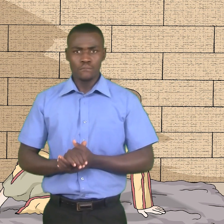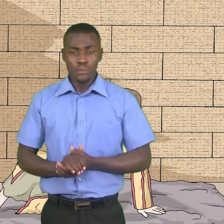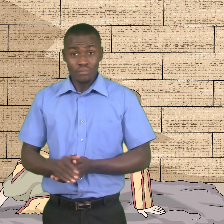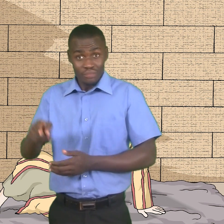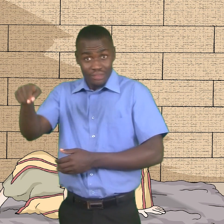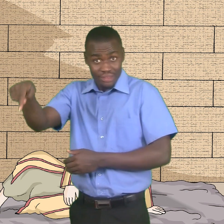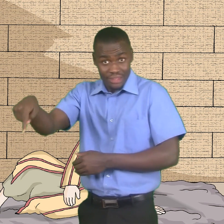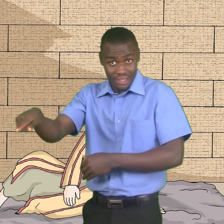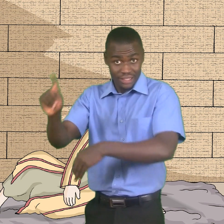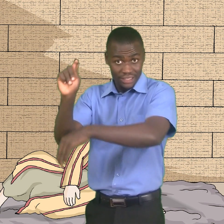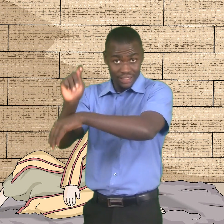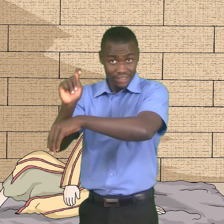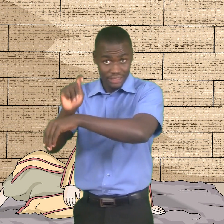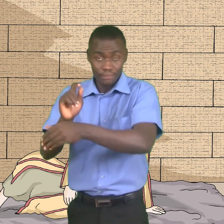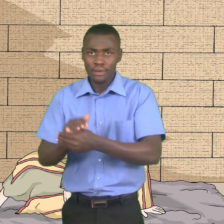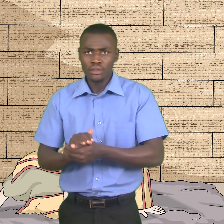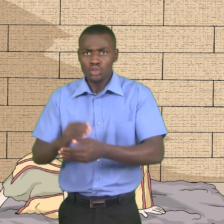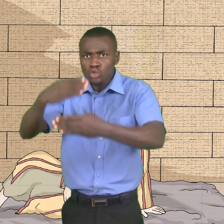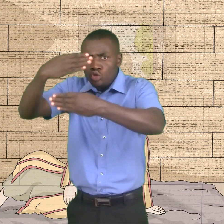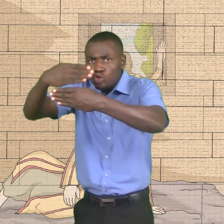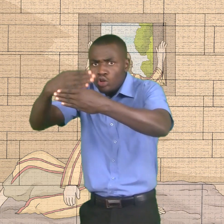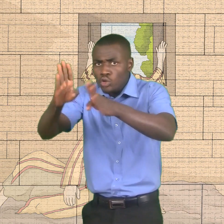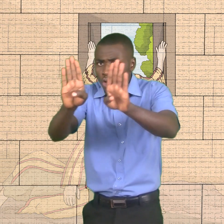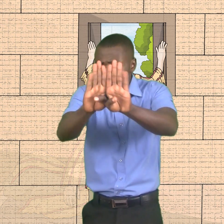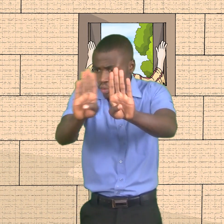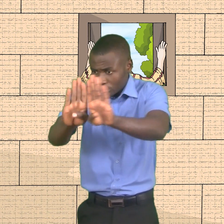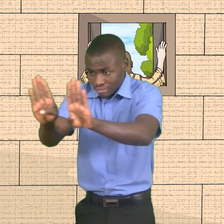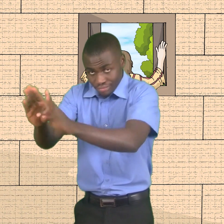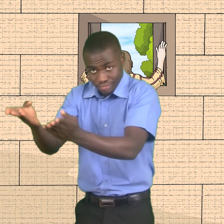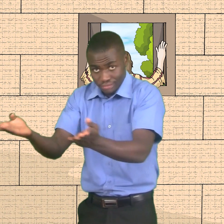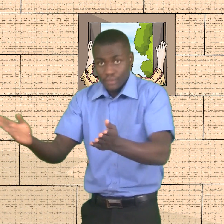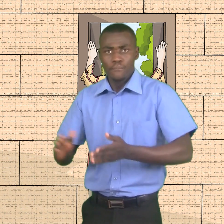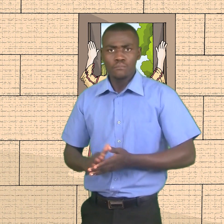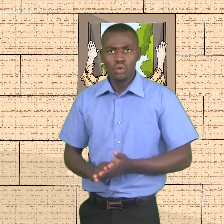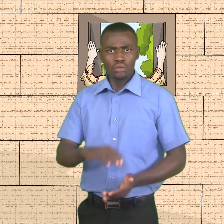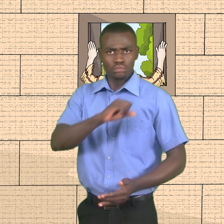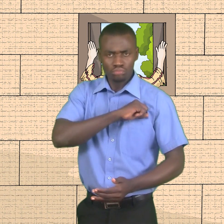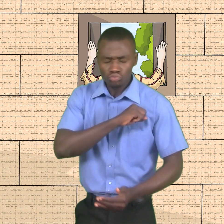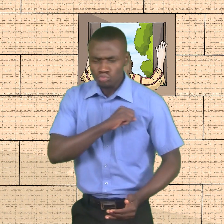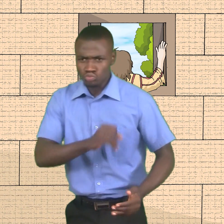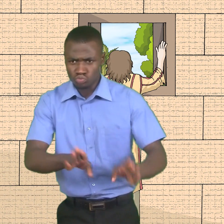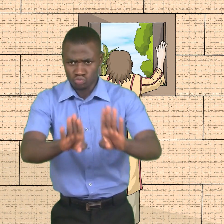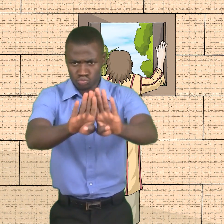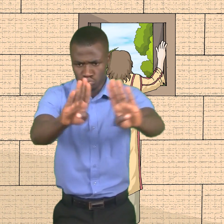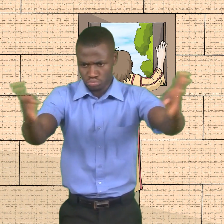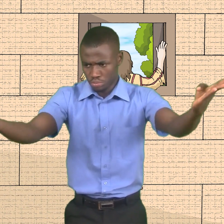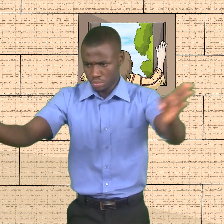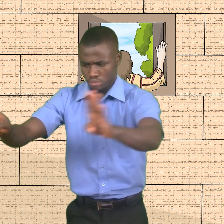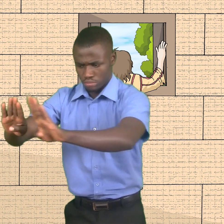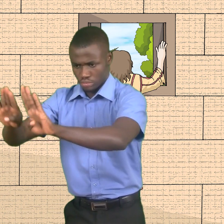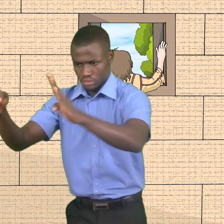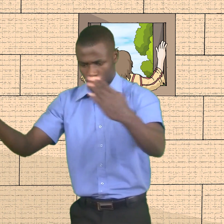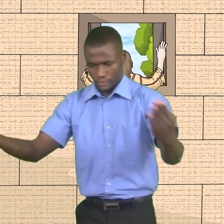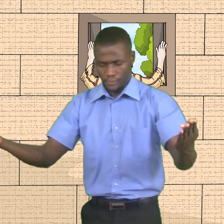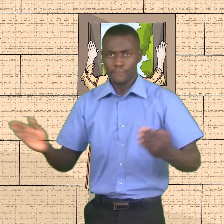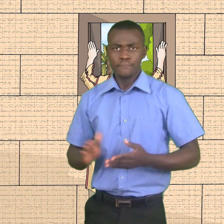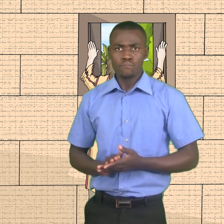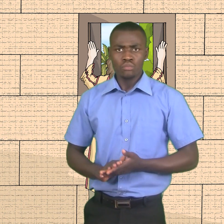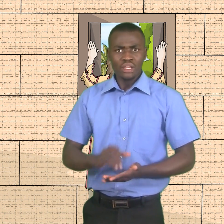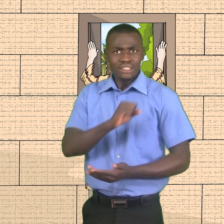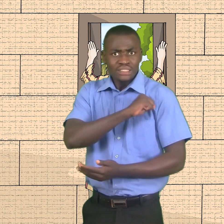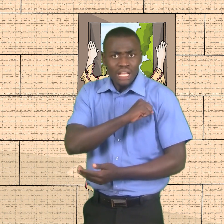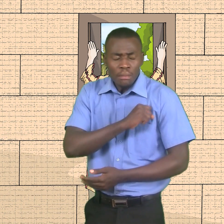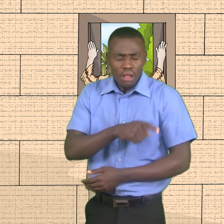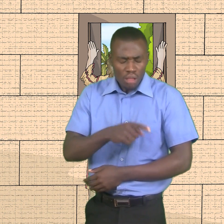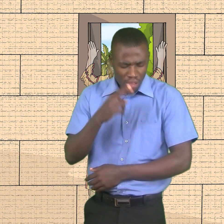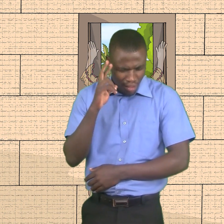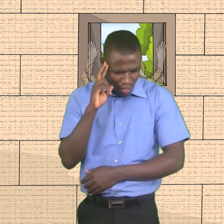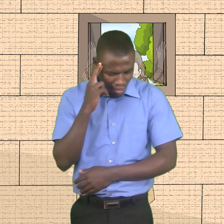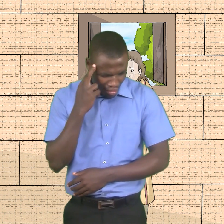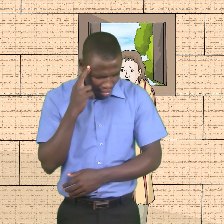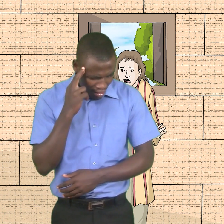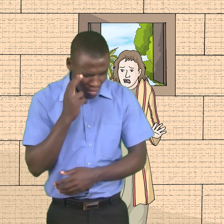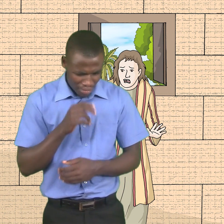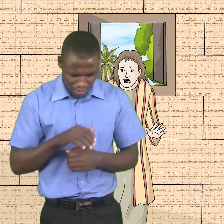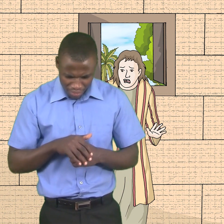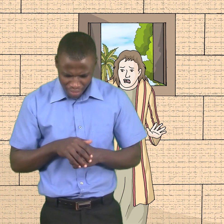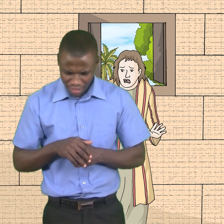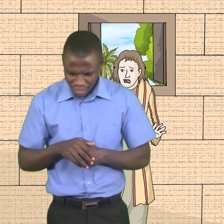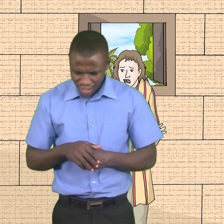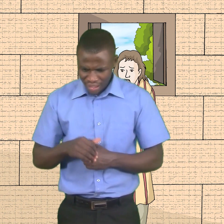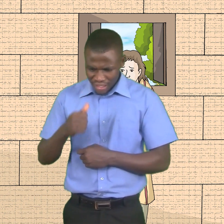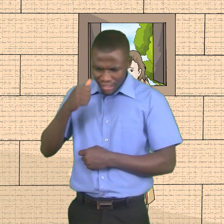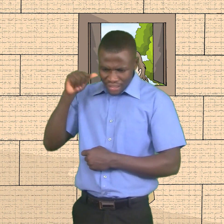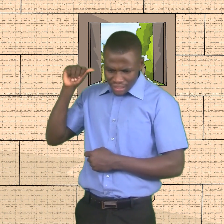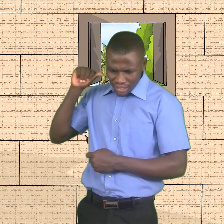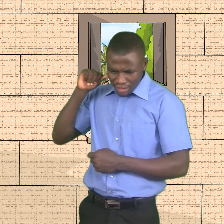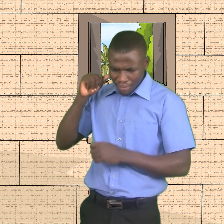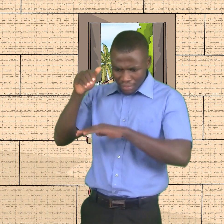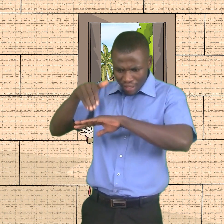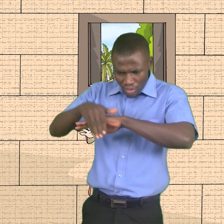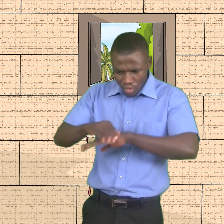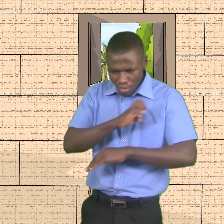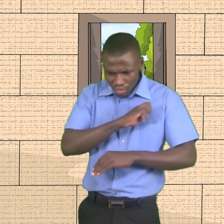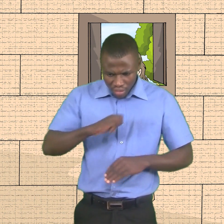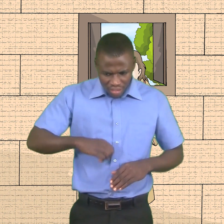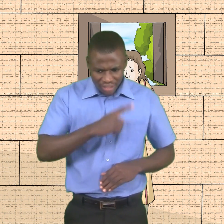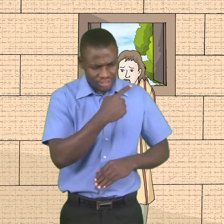then he opened the doors of the house of the LORD.